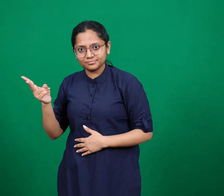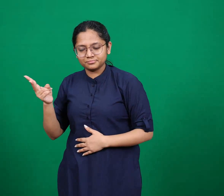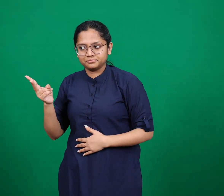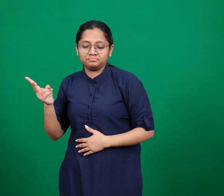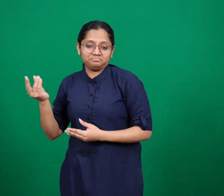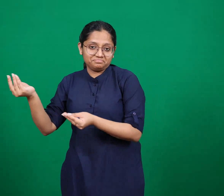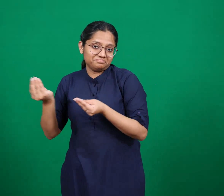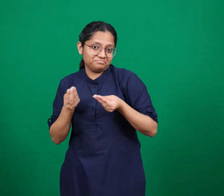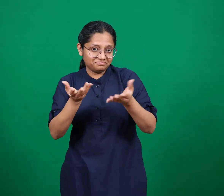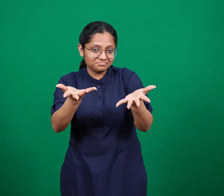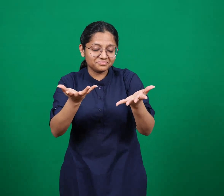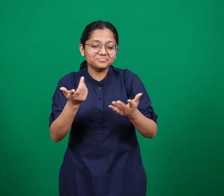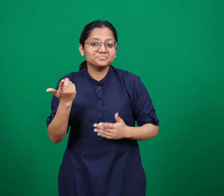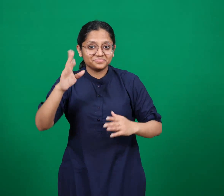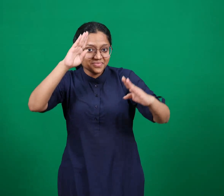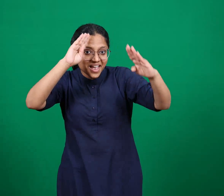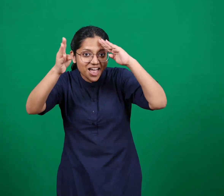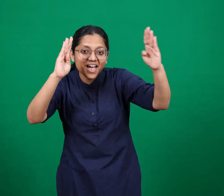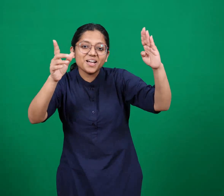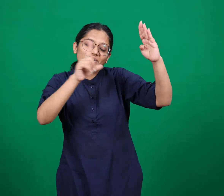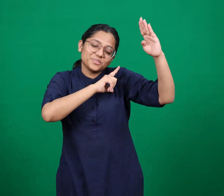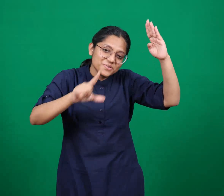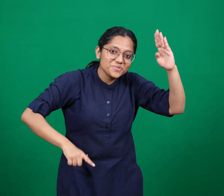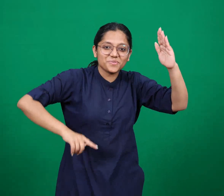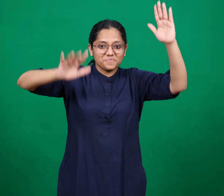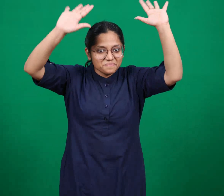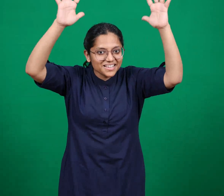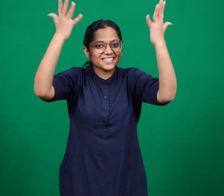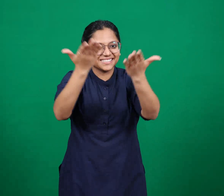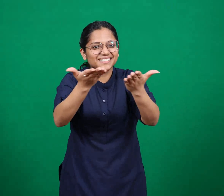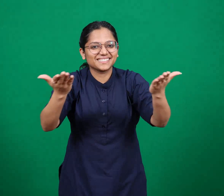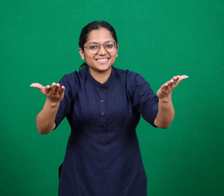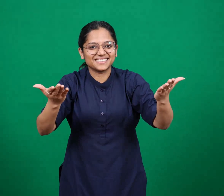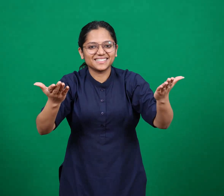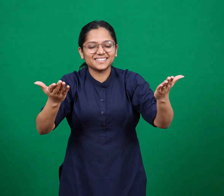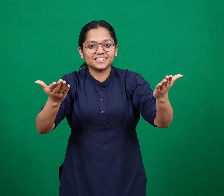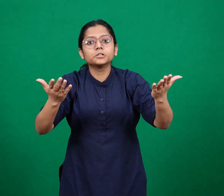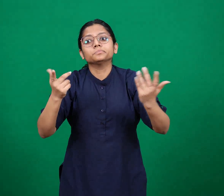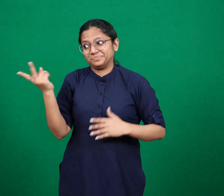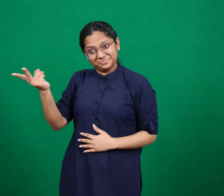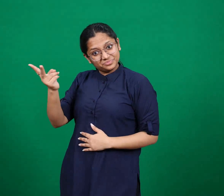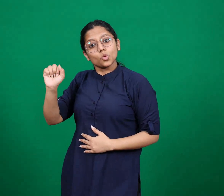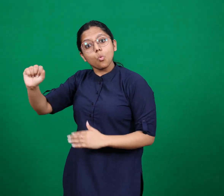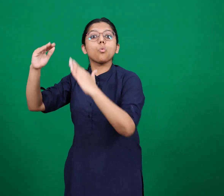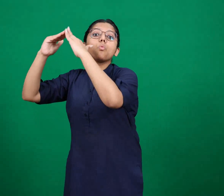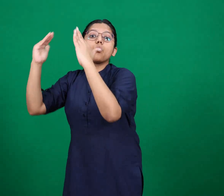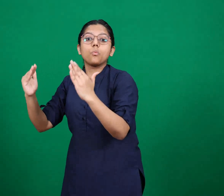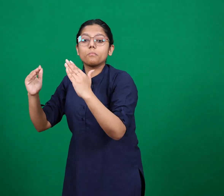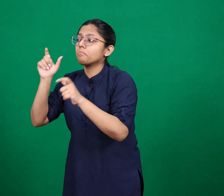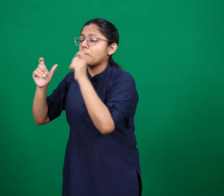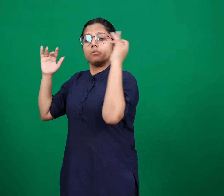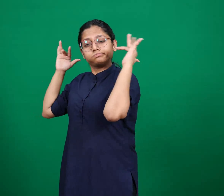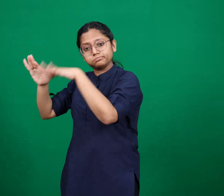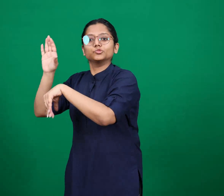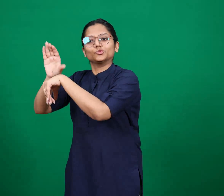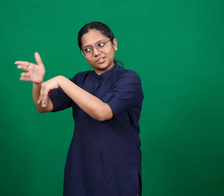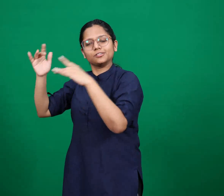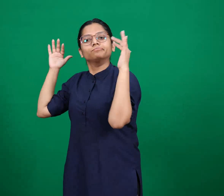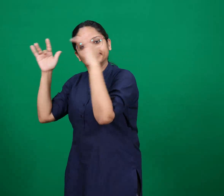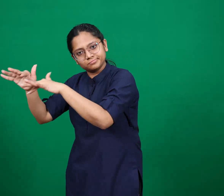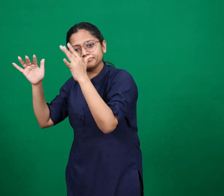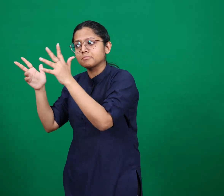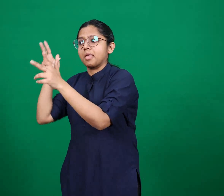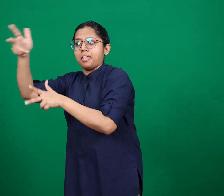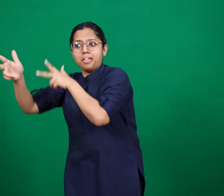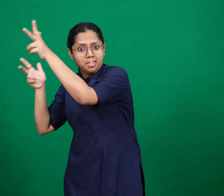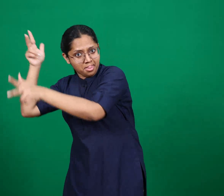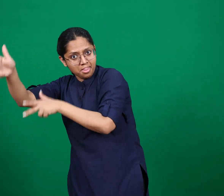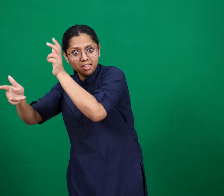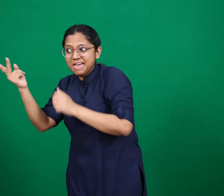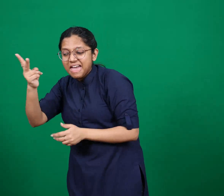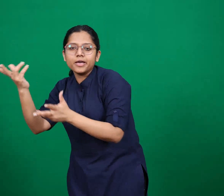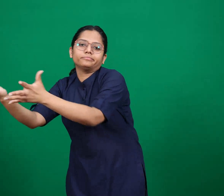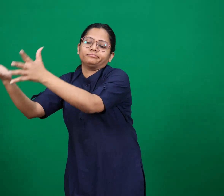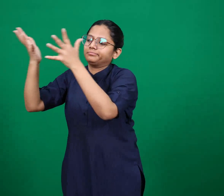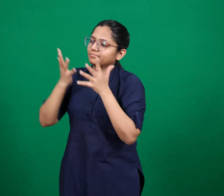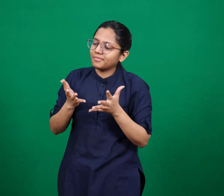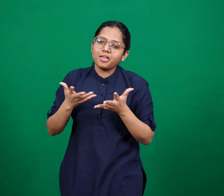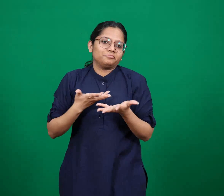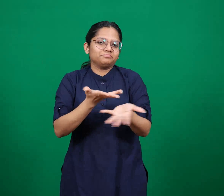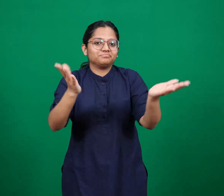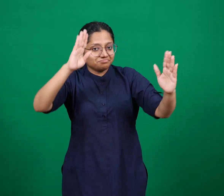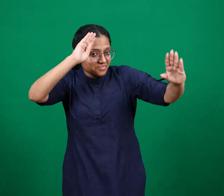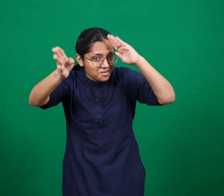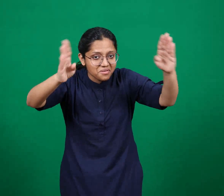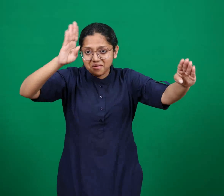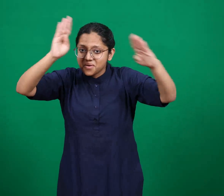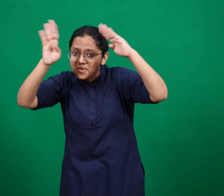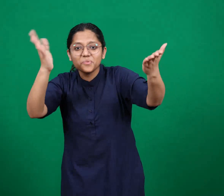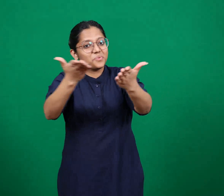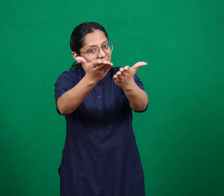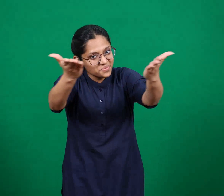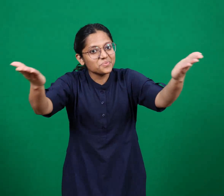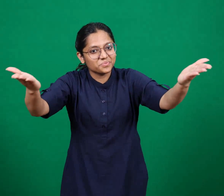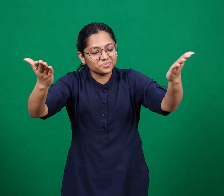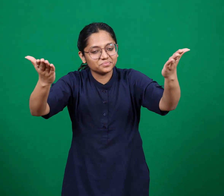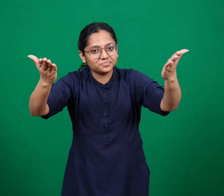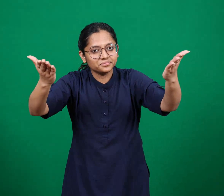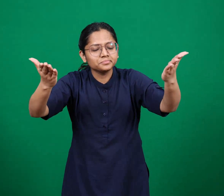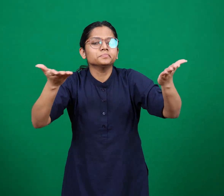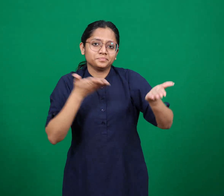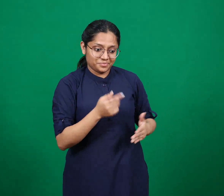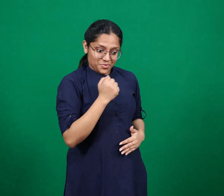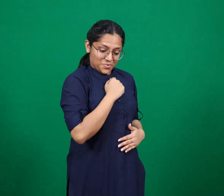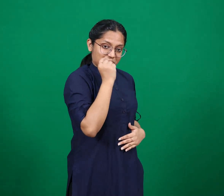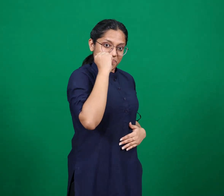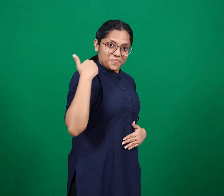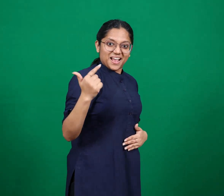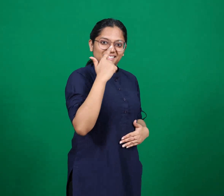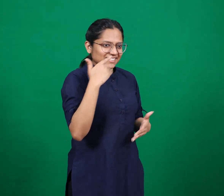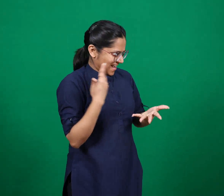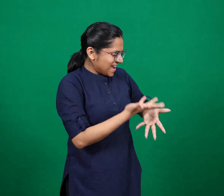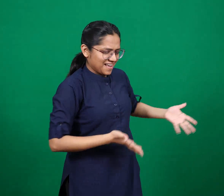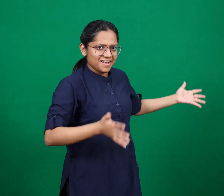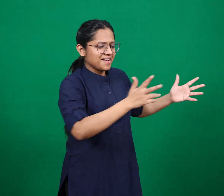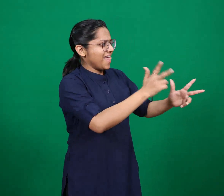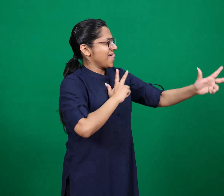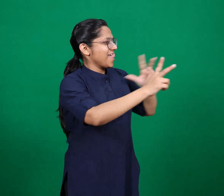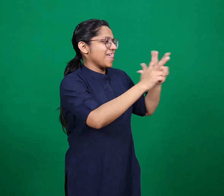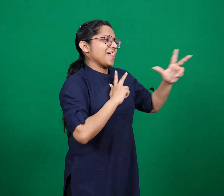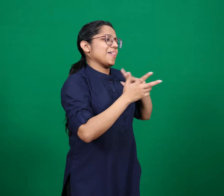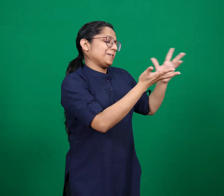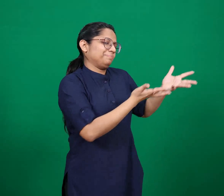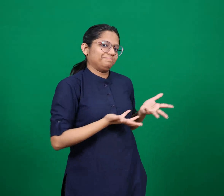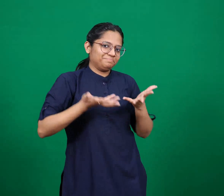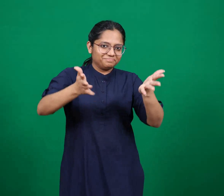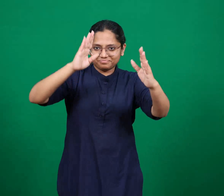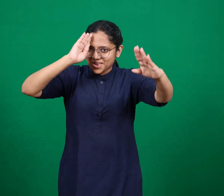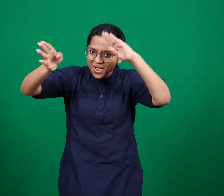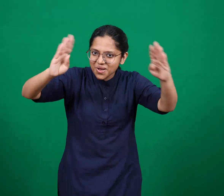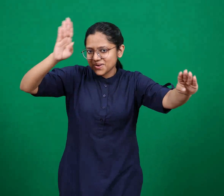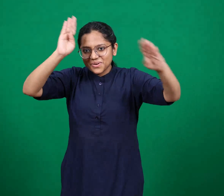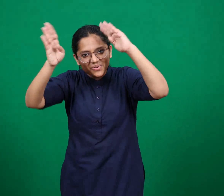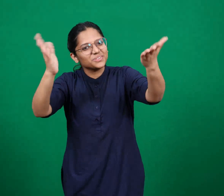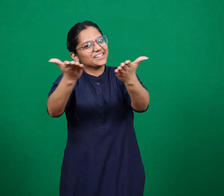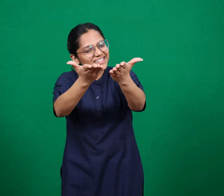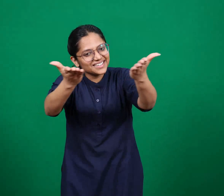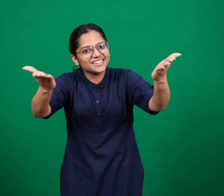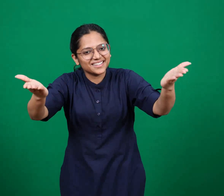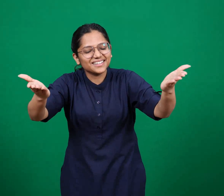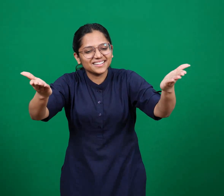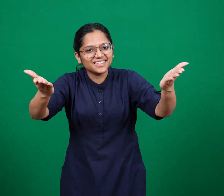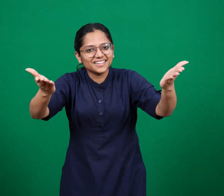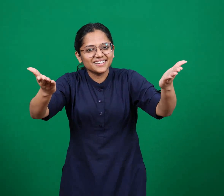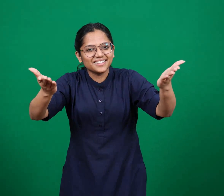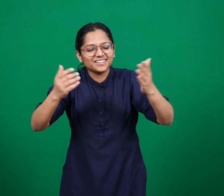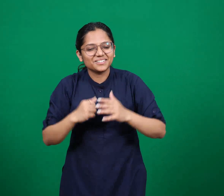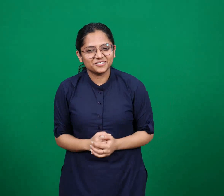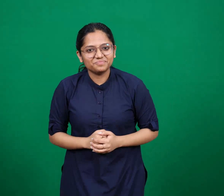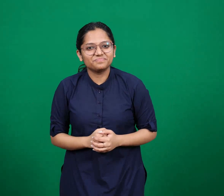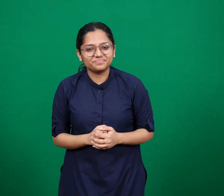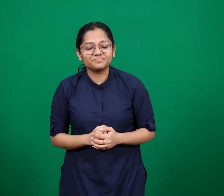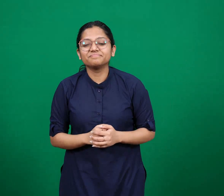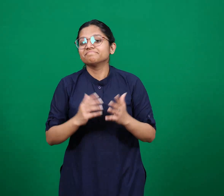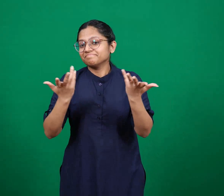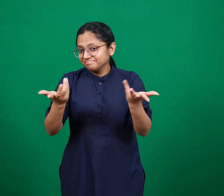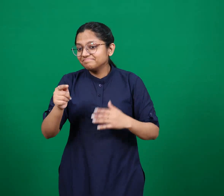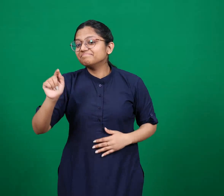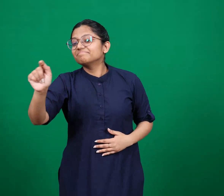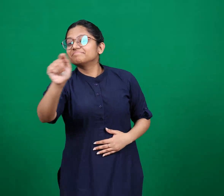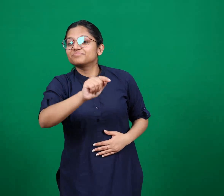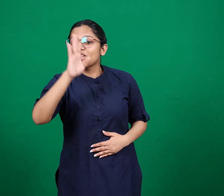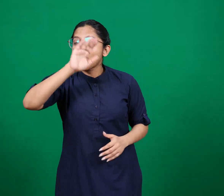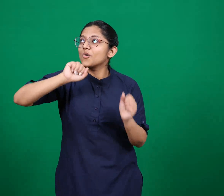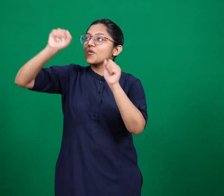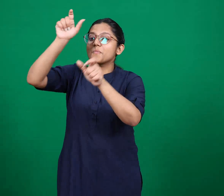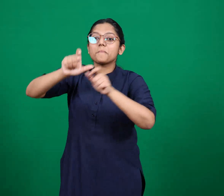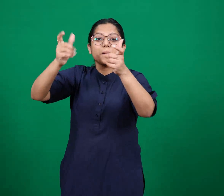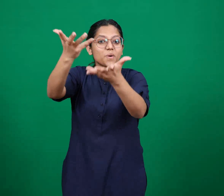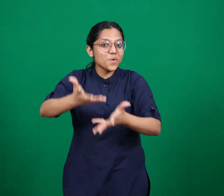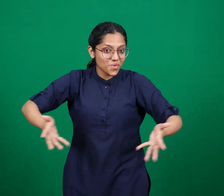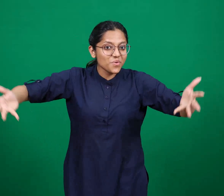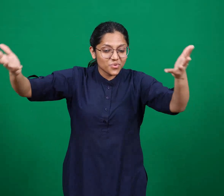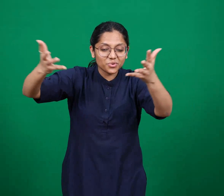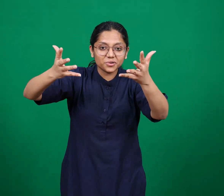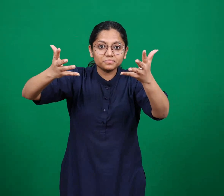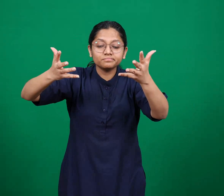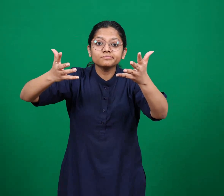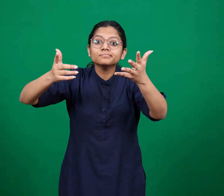Aquila and Prisca greet you warmly in the Lord, and so does the church that meets at their house.